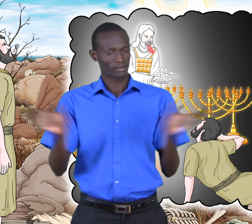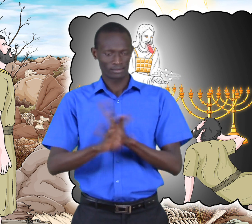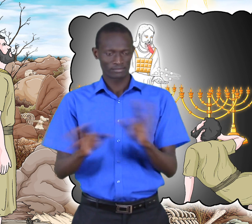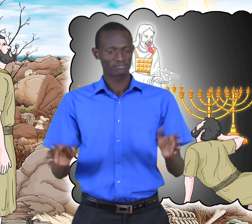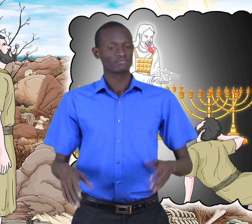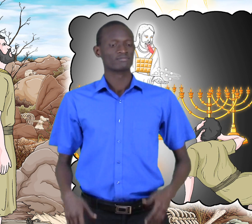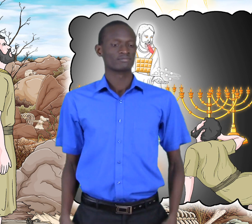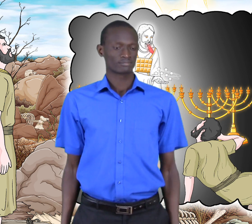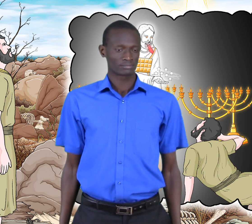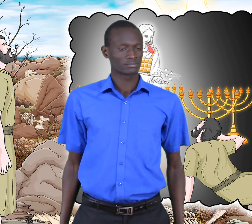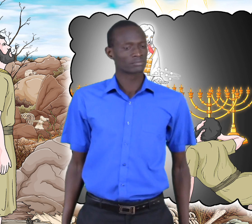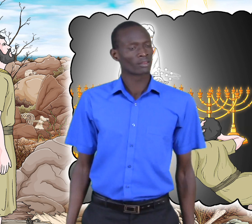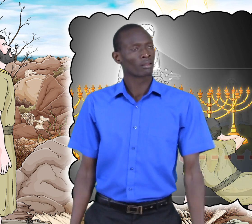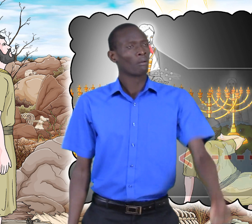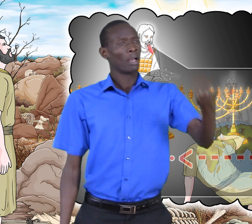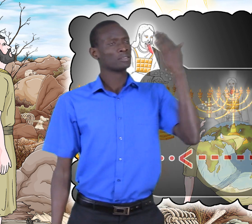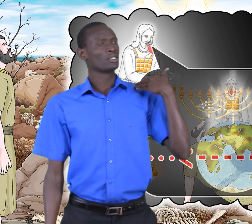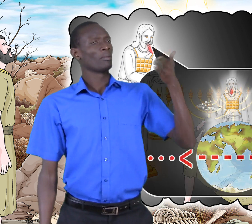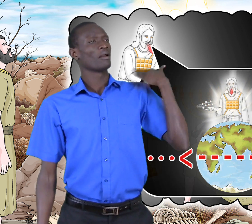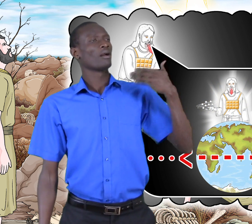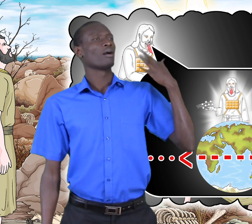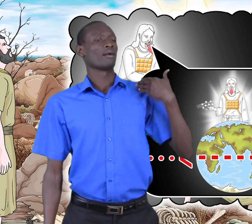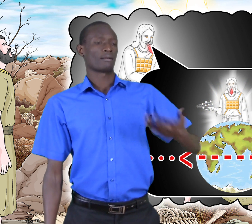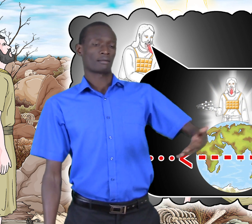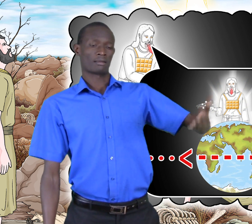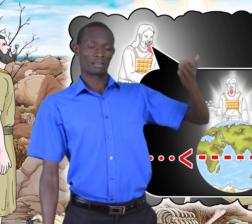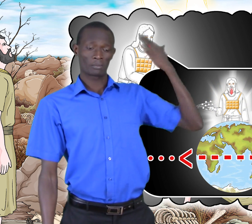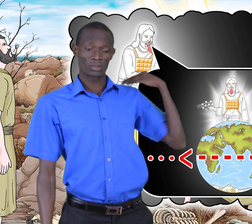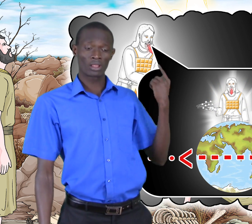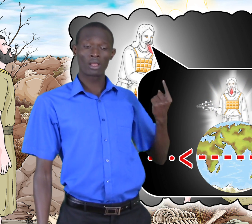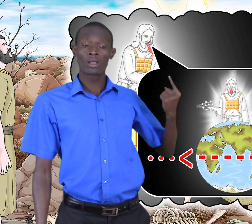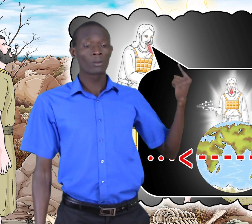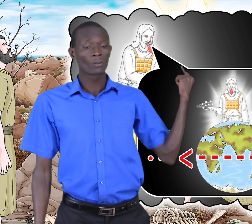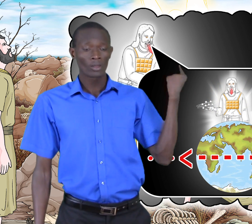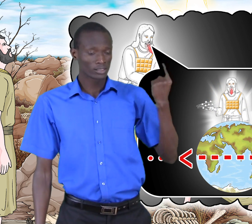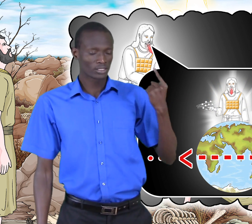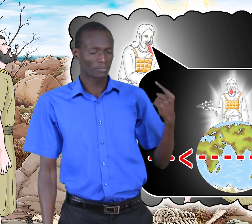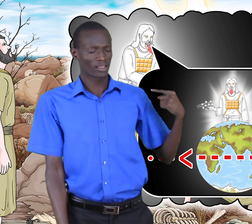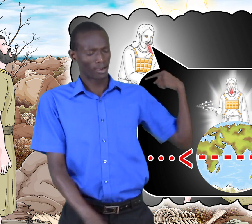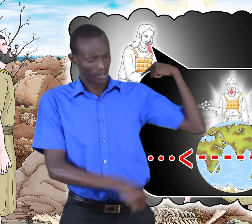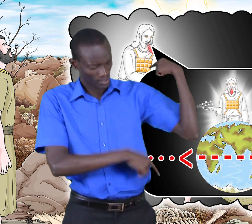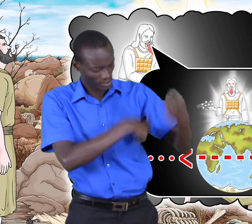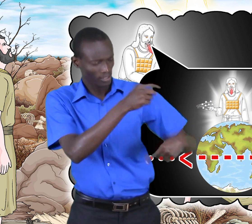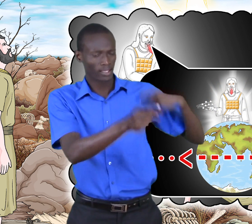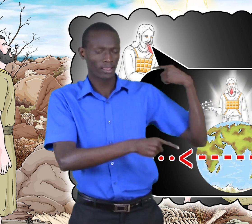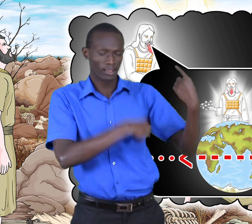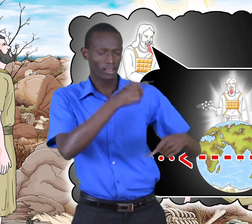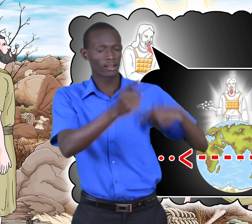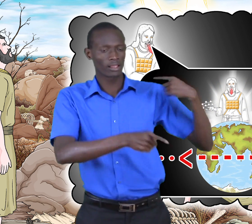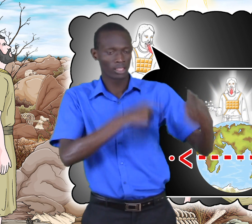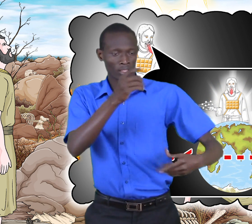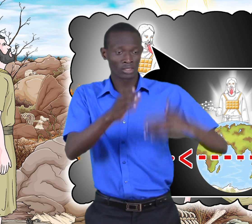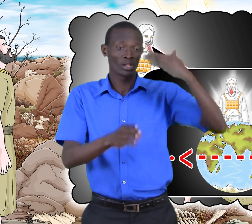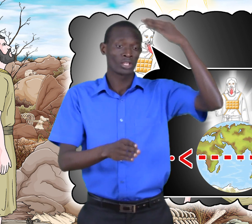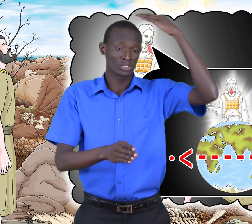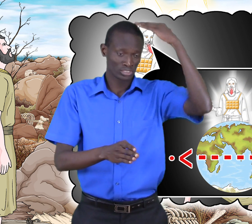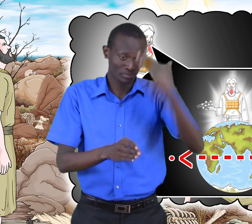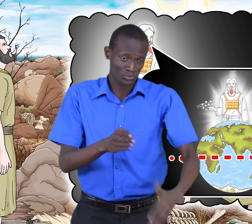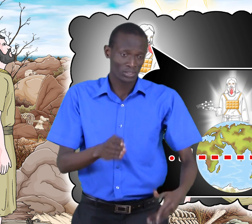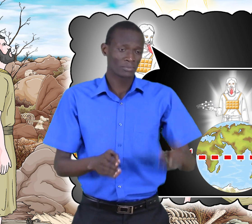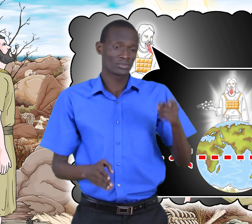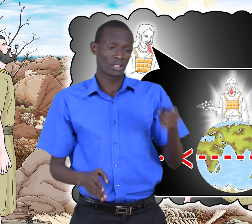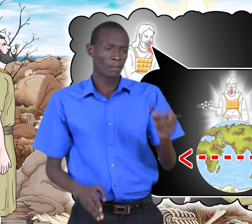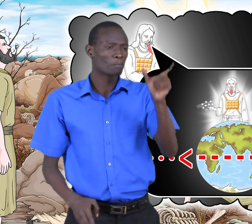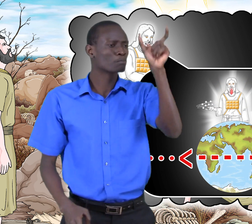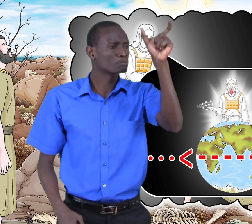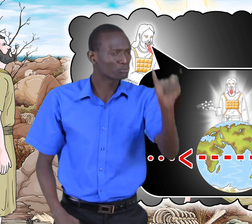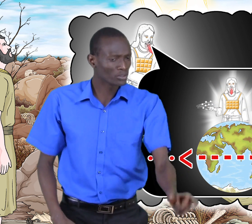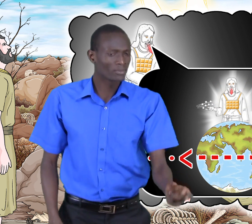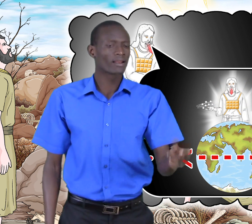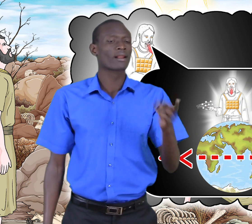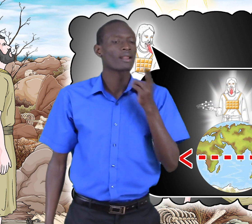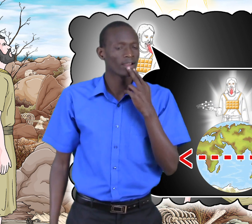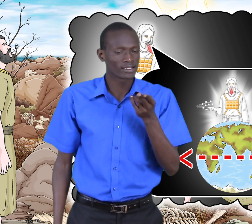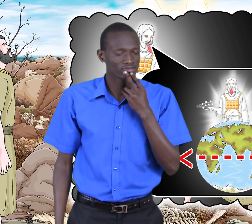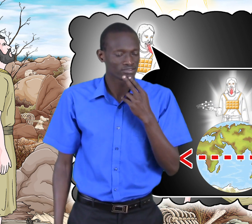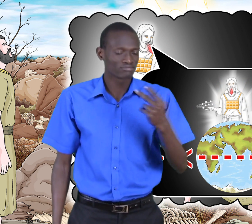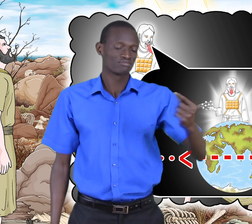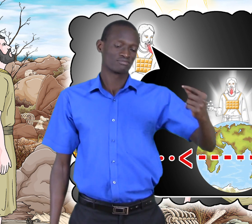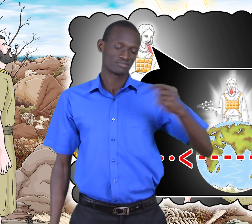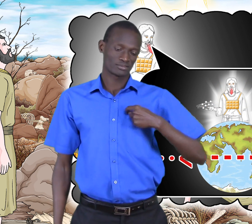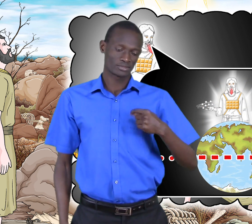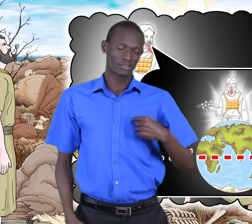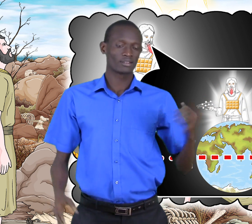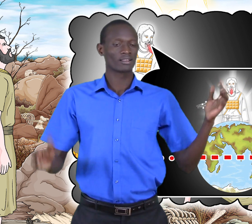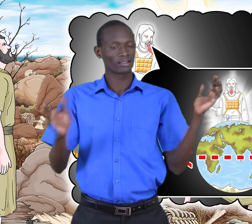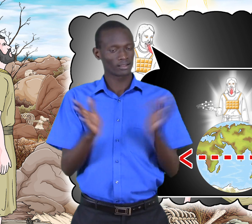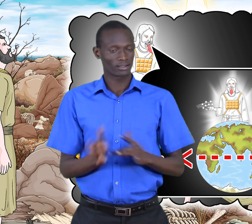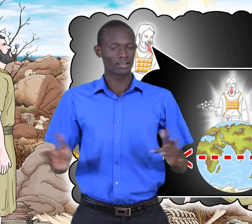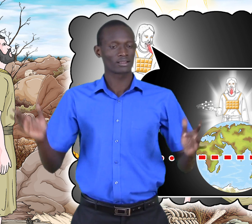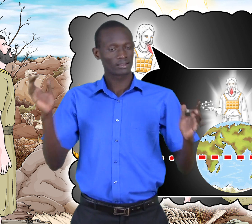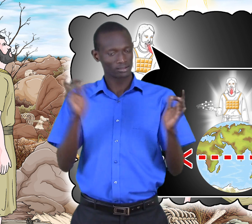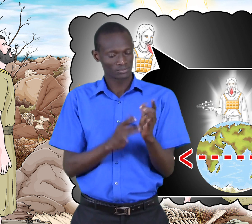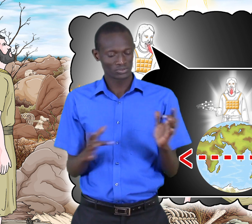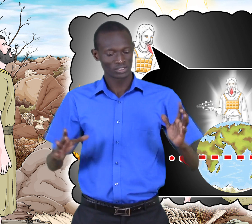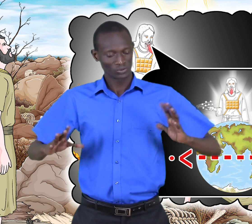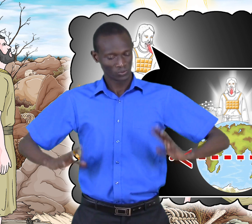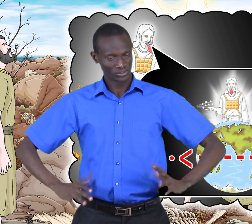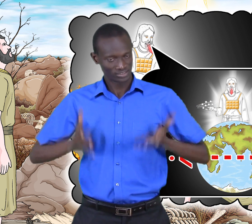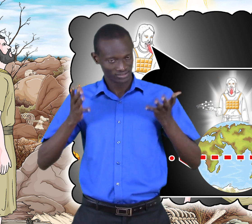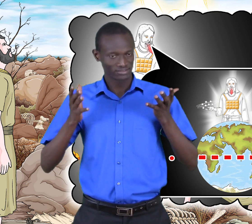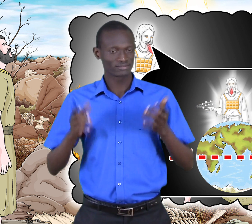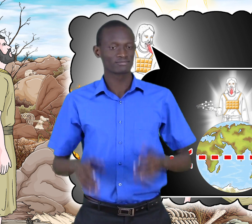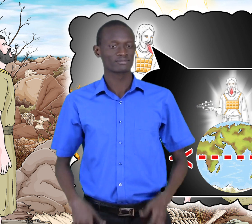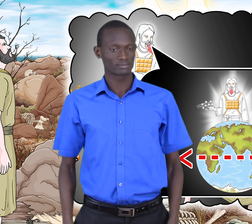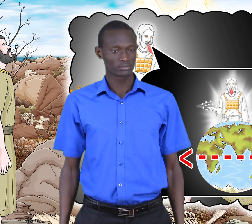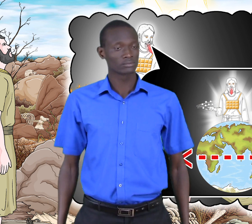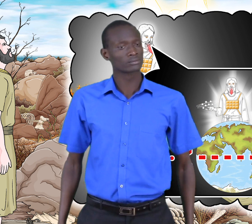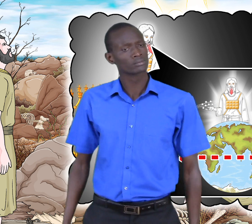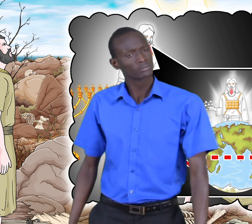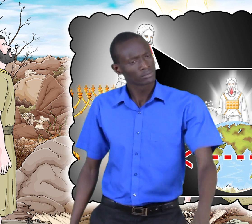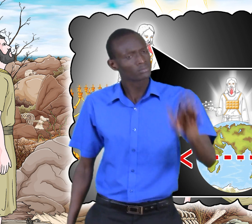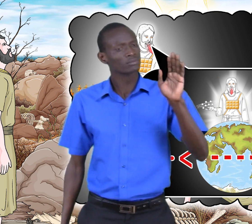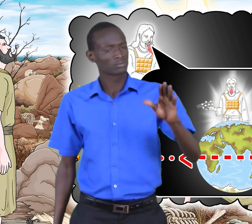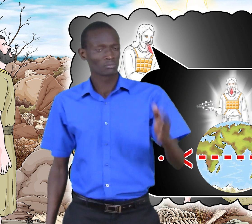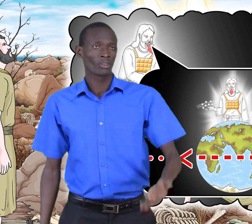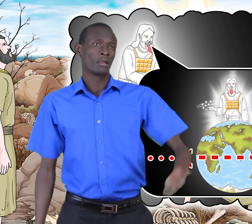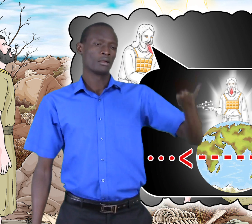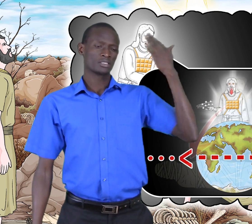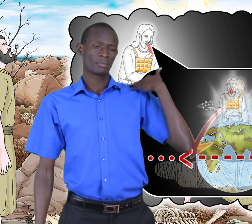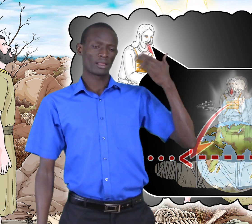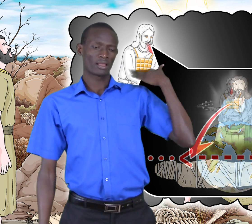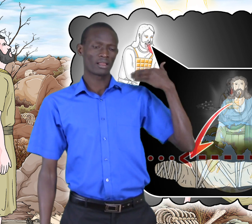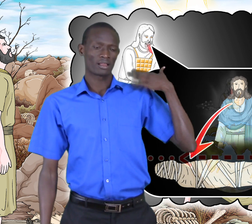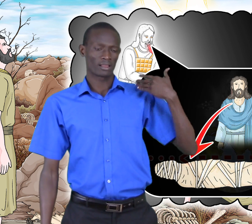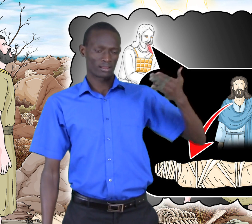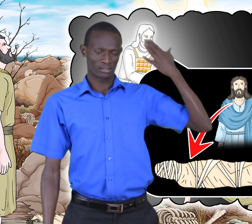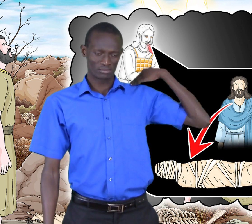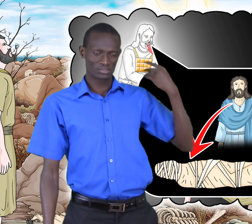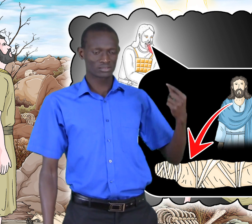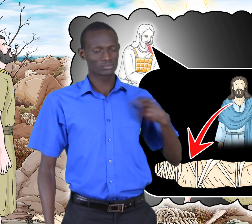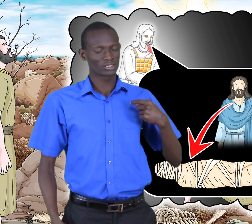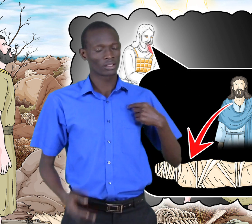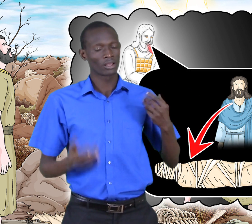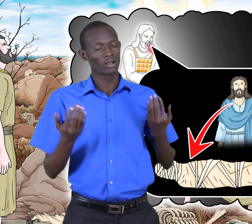I am the First and the Last, the Living One.